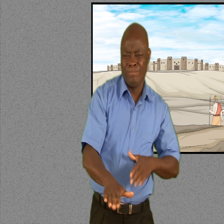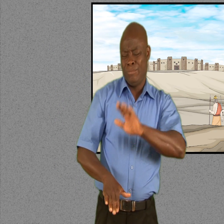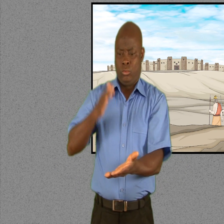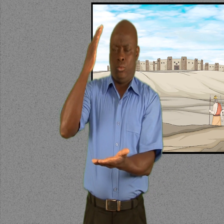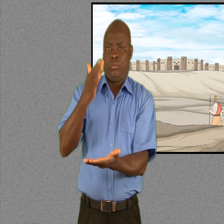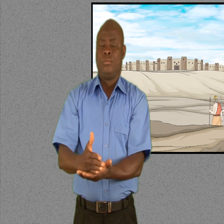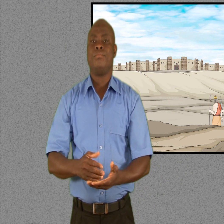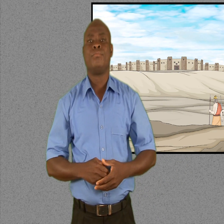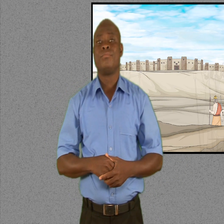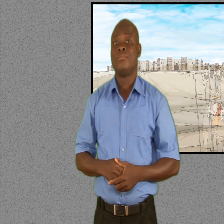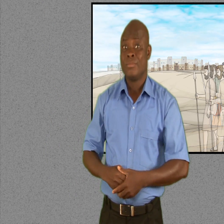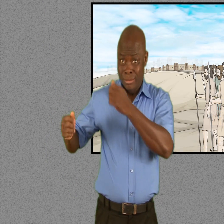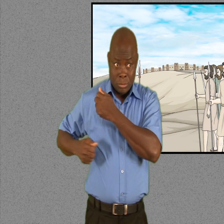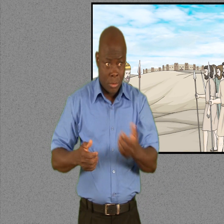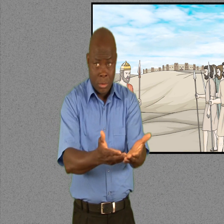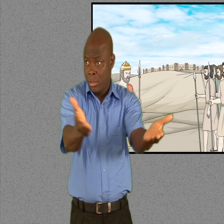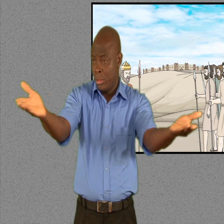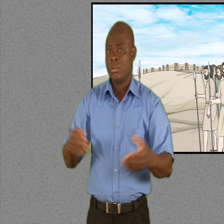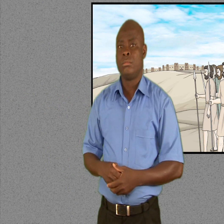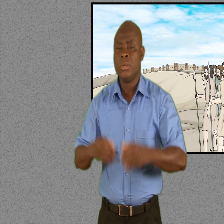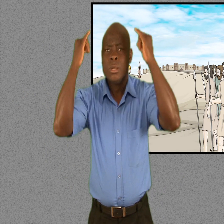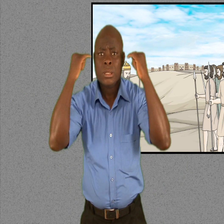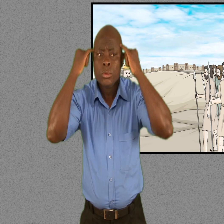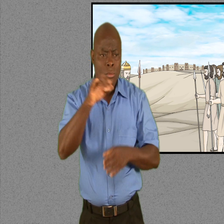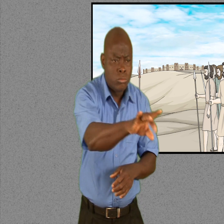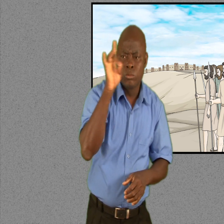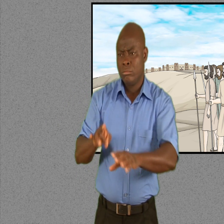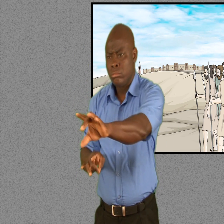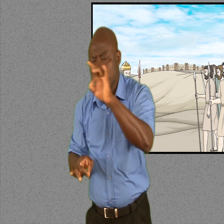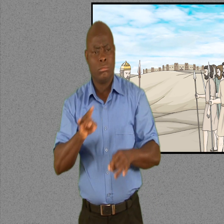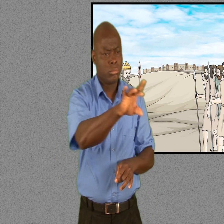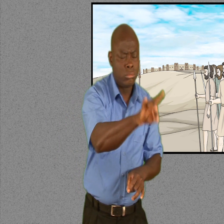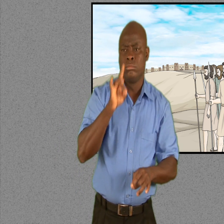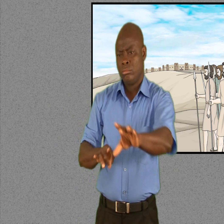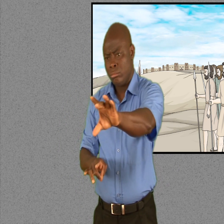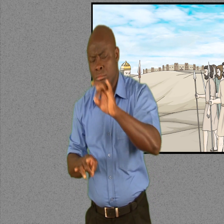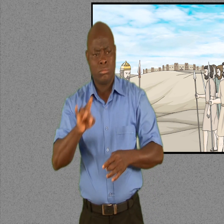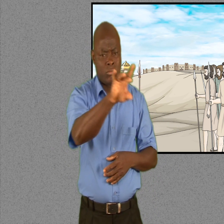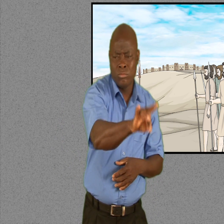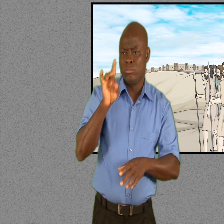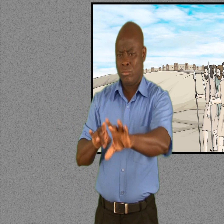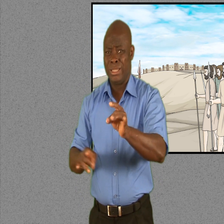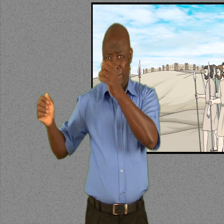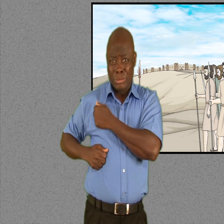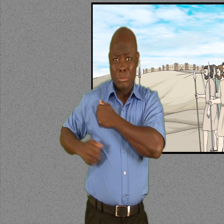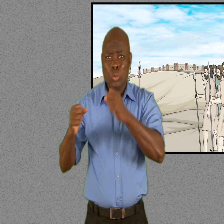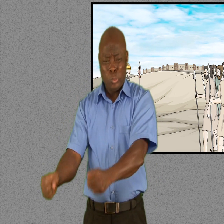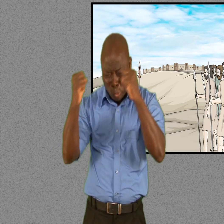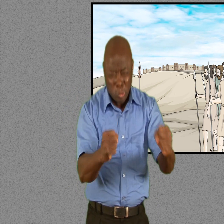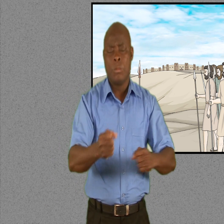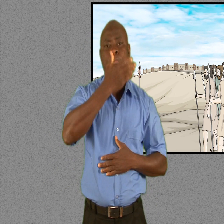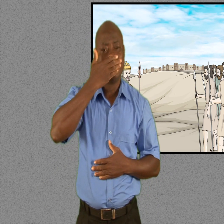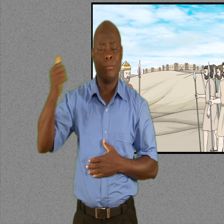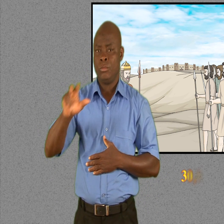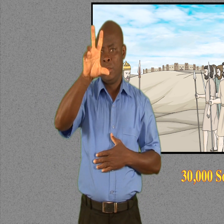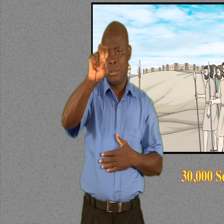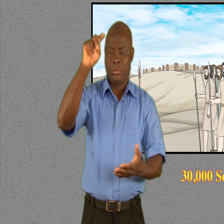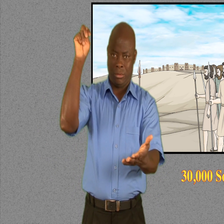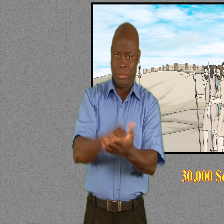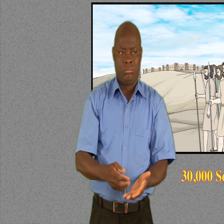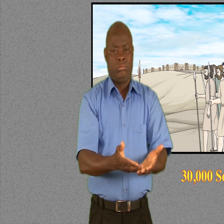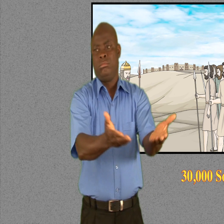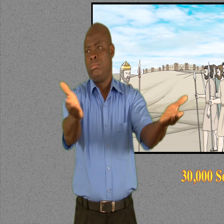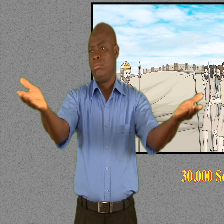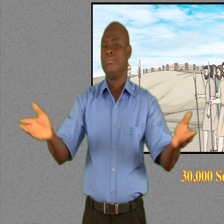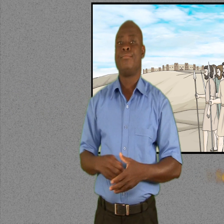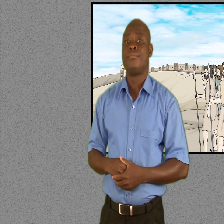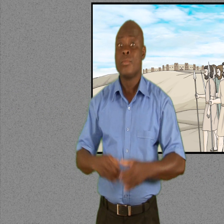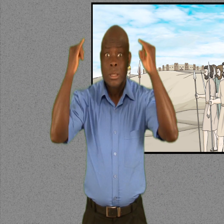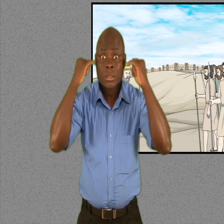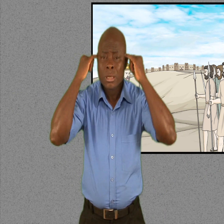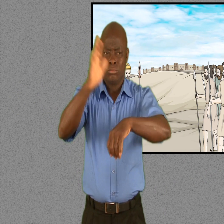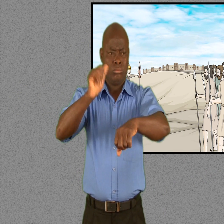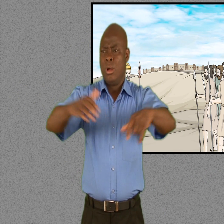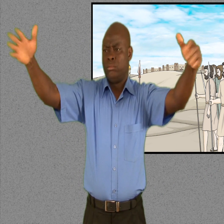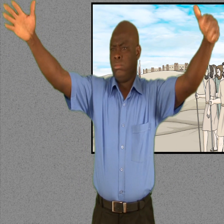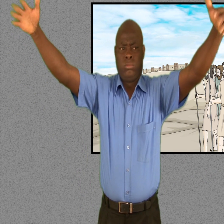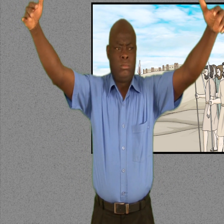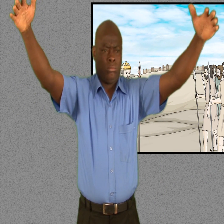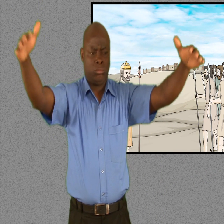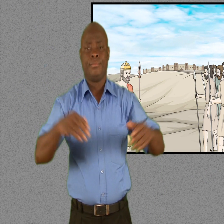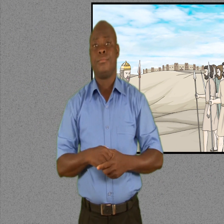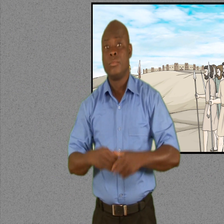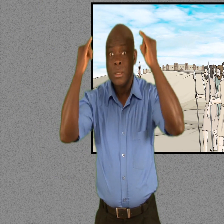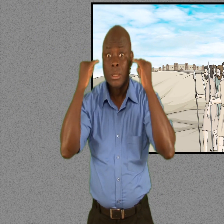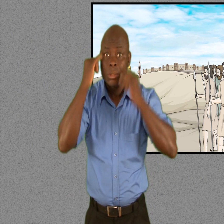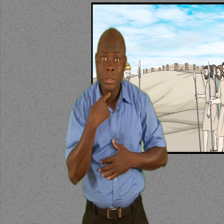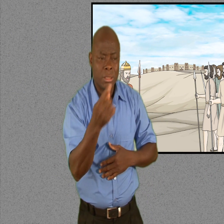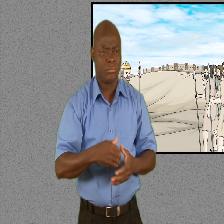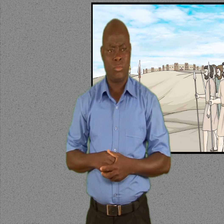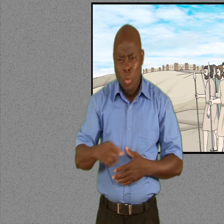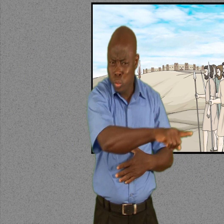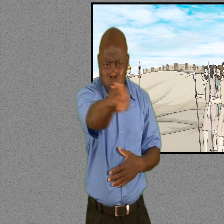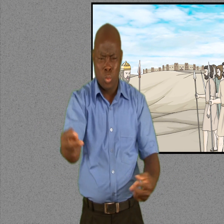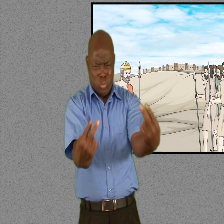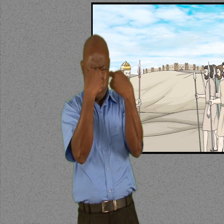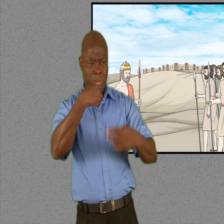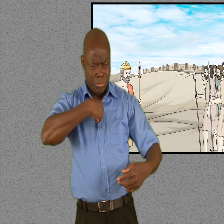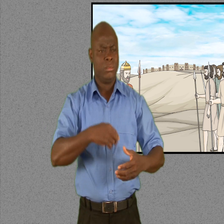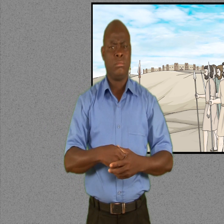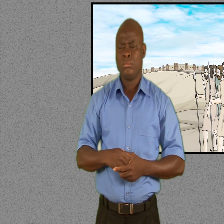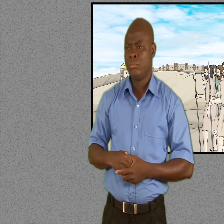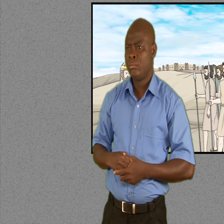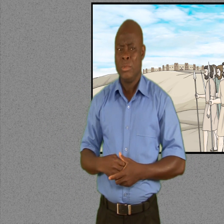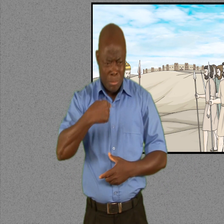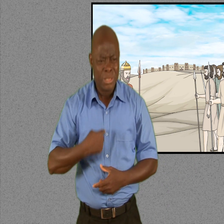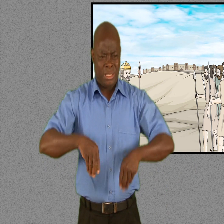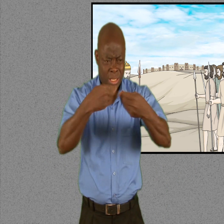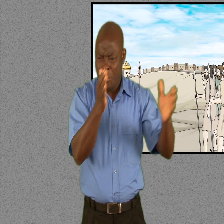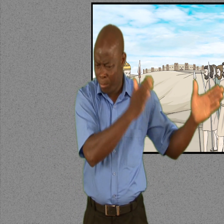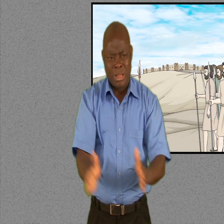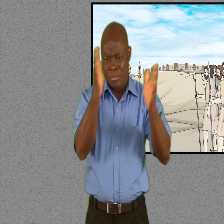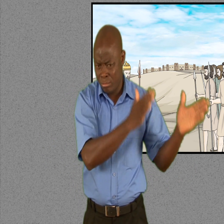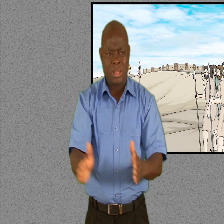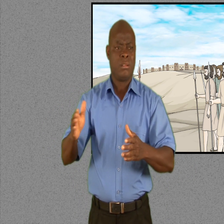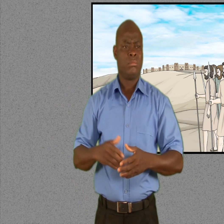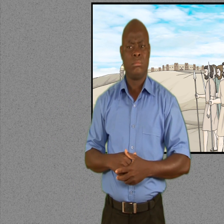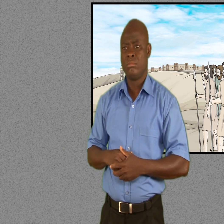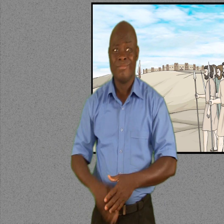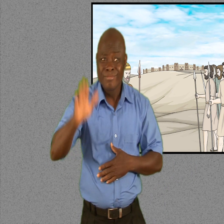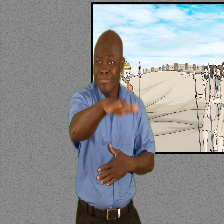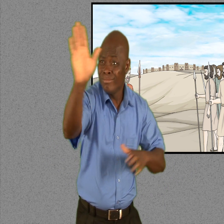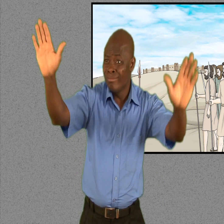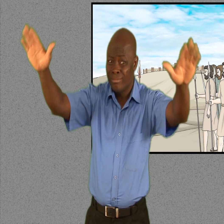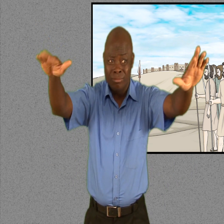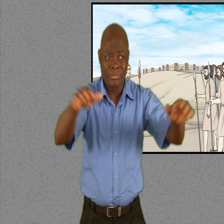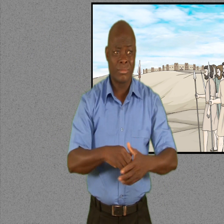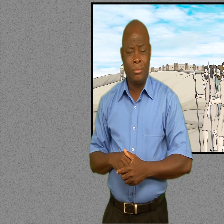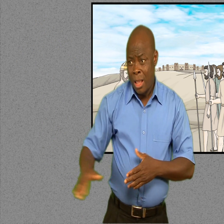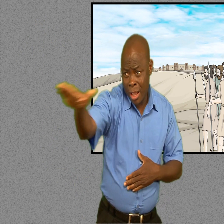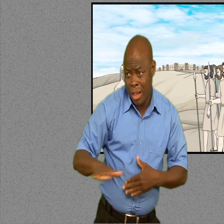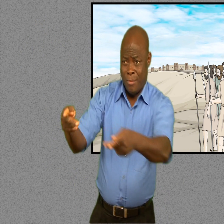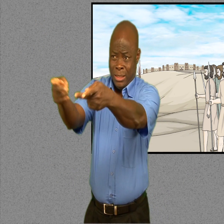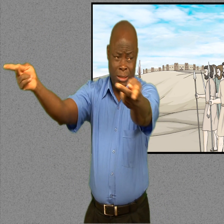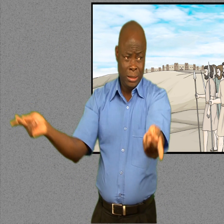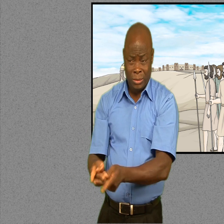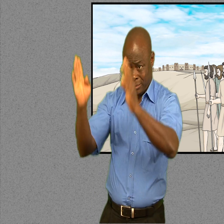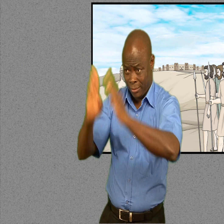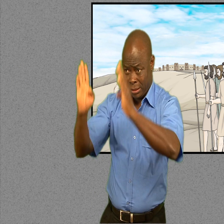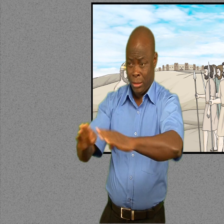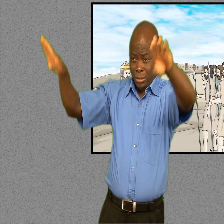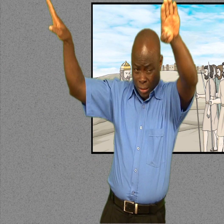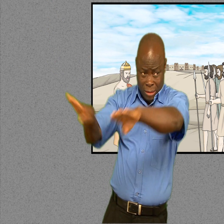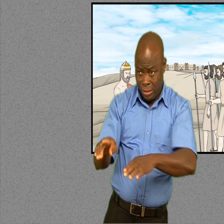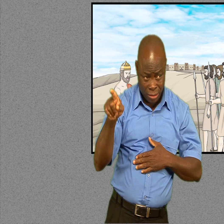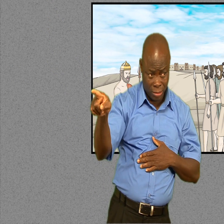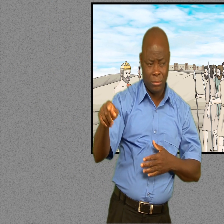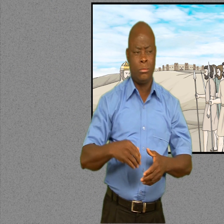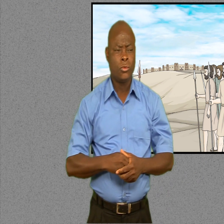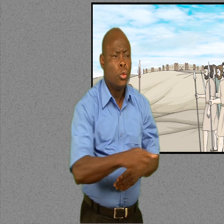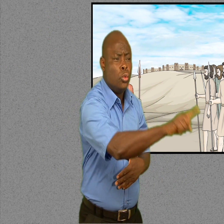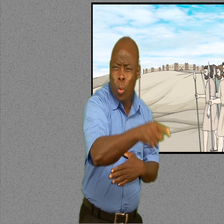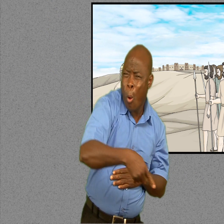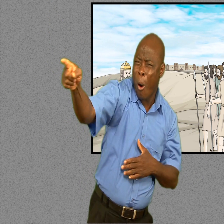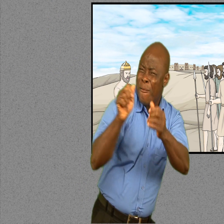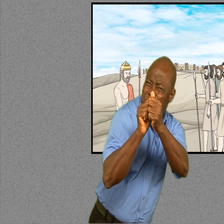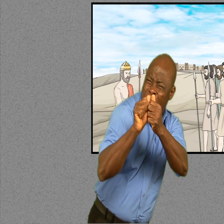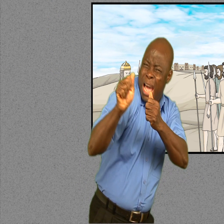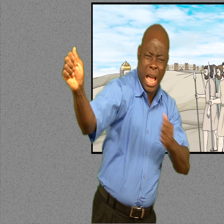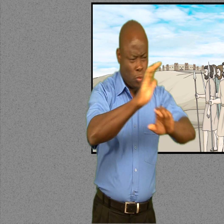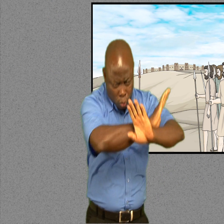Joshua chose 30,000 mighty men of valor and sent them out at night with these orders: “Pay attention. You are to lie in ambush behind the city, not too far from it. All of you must be ready. Then I and all the troops with me will advance on the city. When they come out against us as they did the first time, we will flee from them.